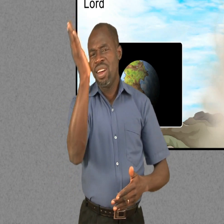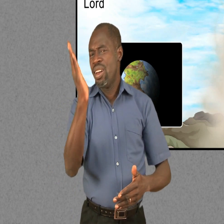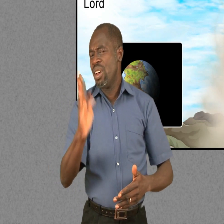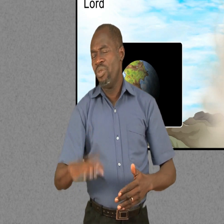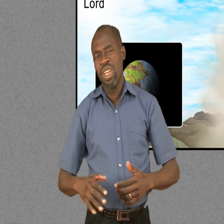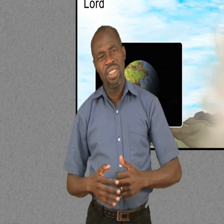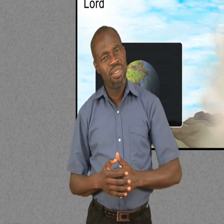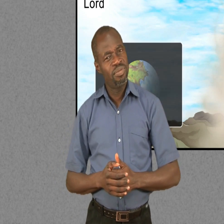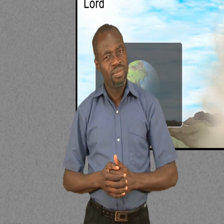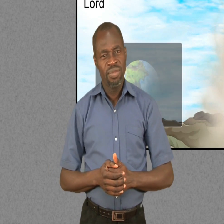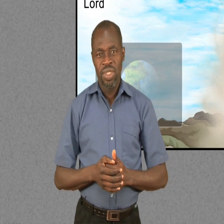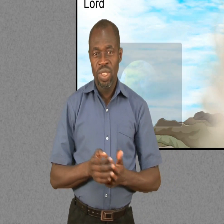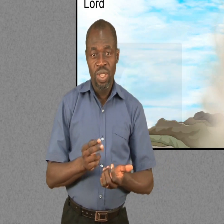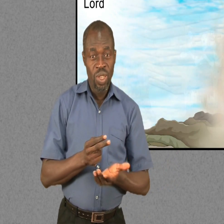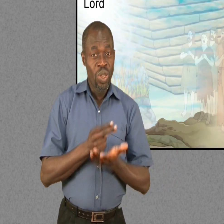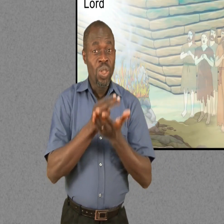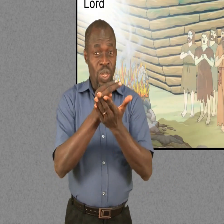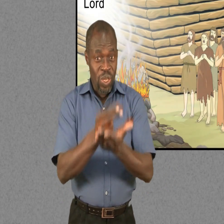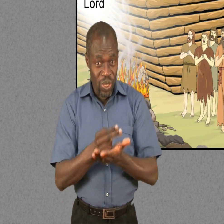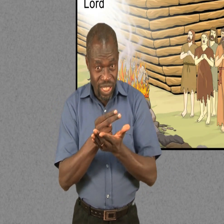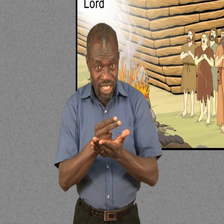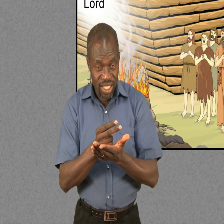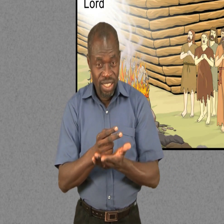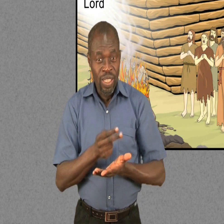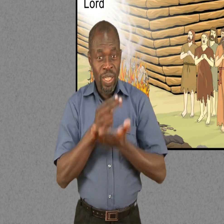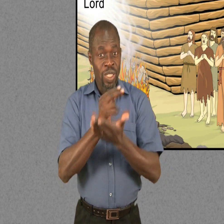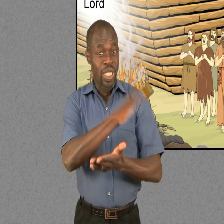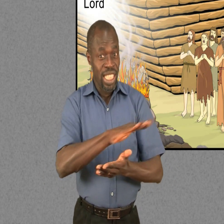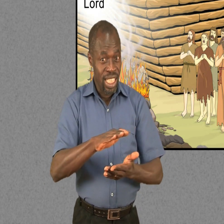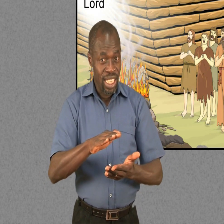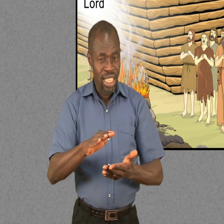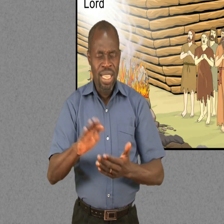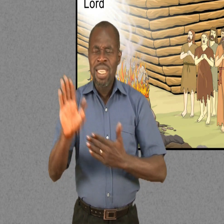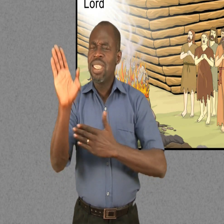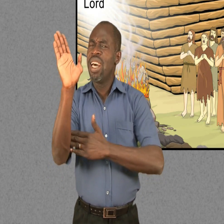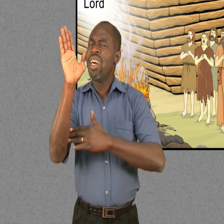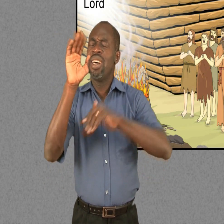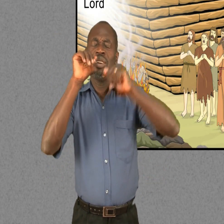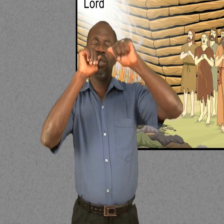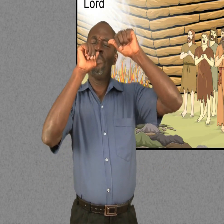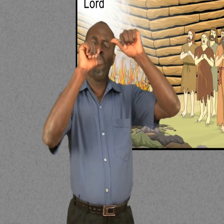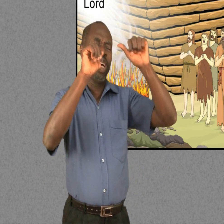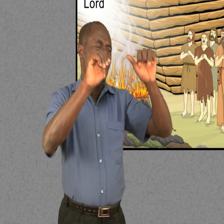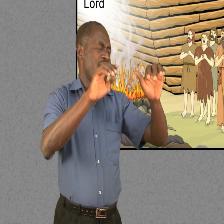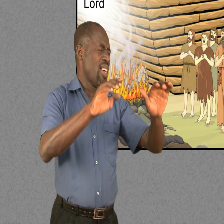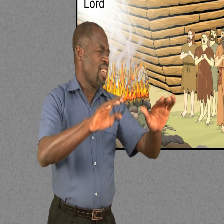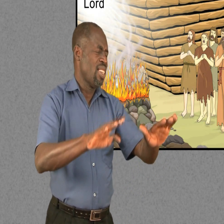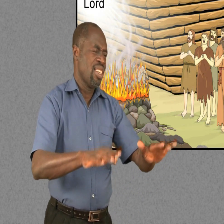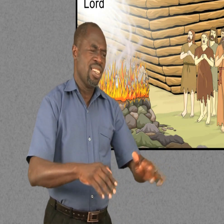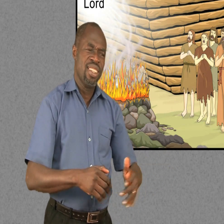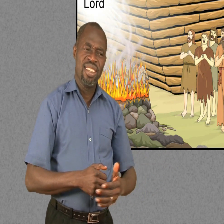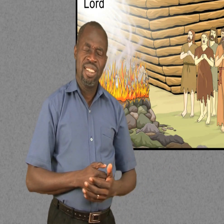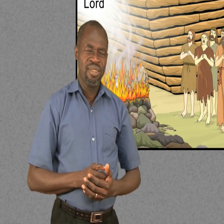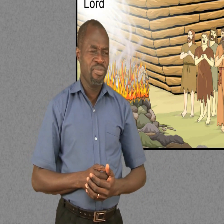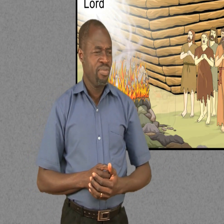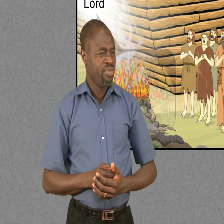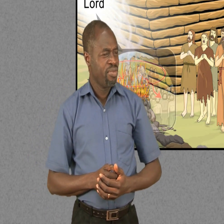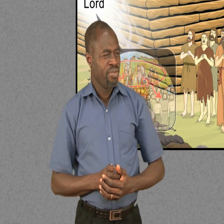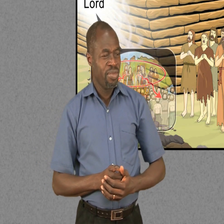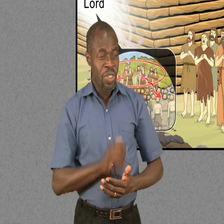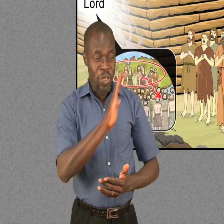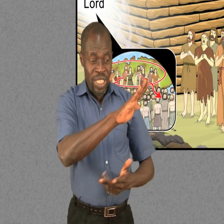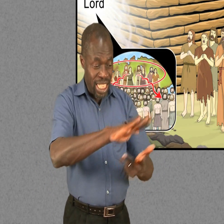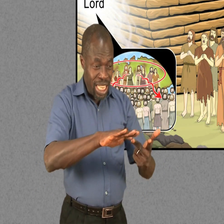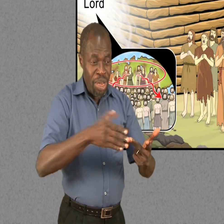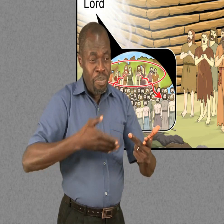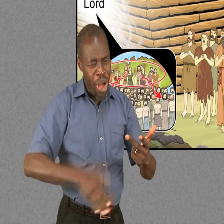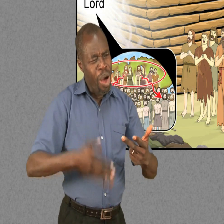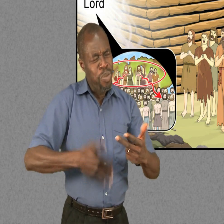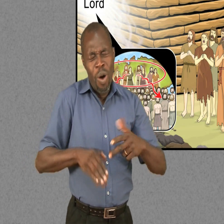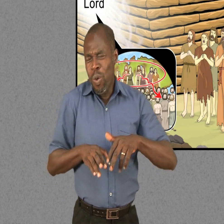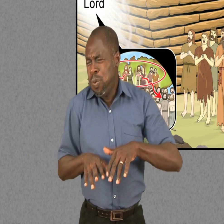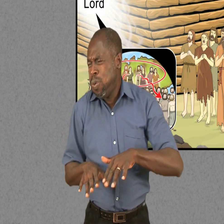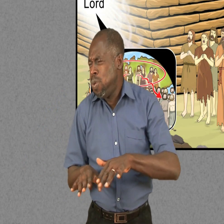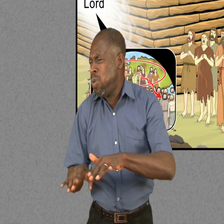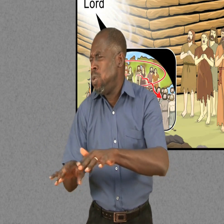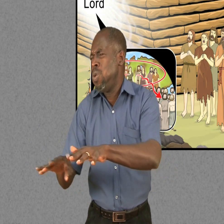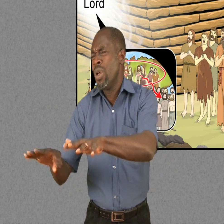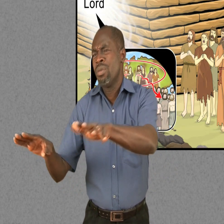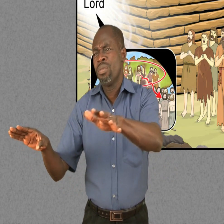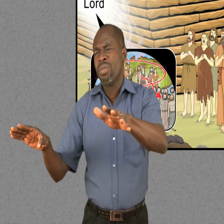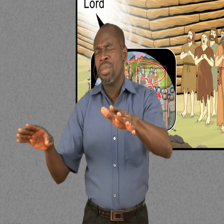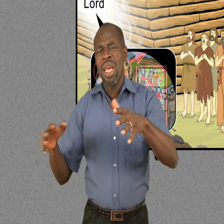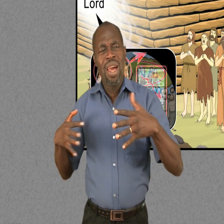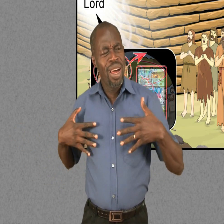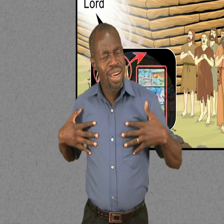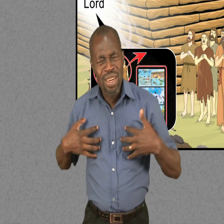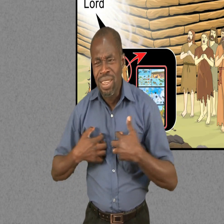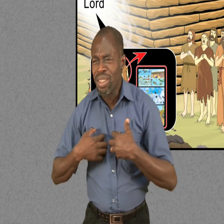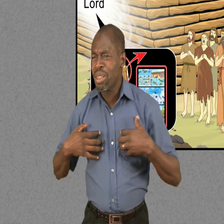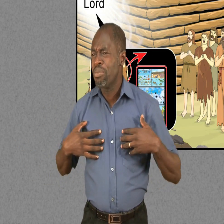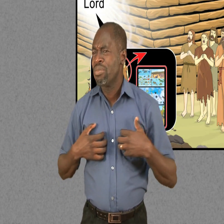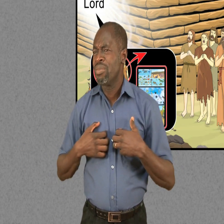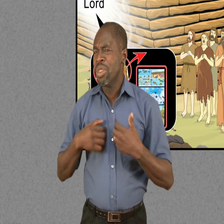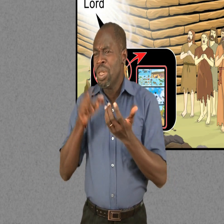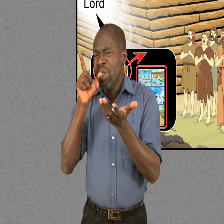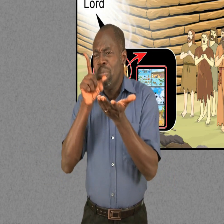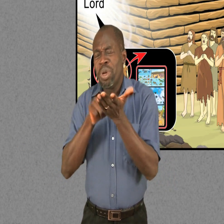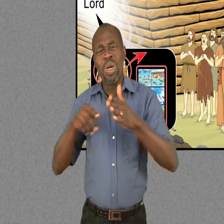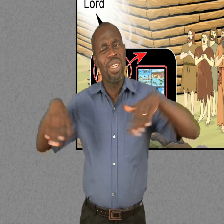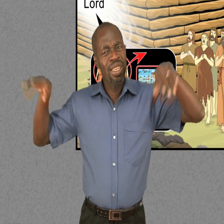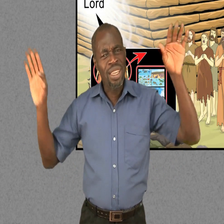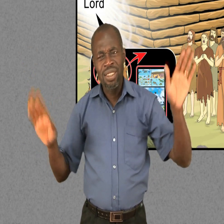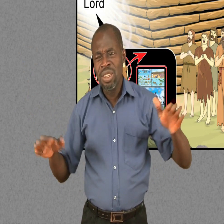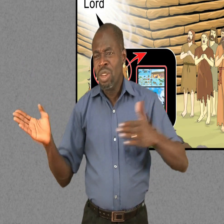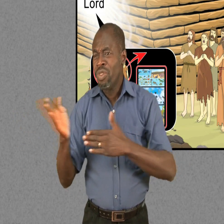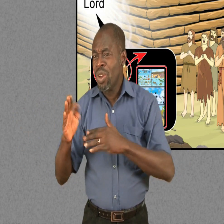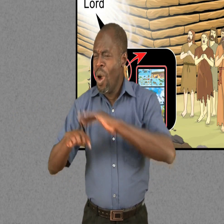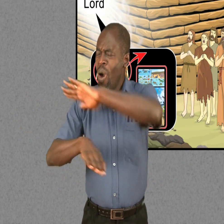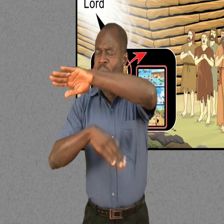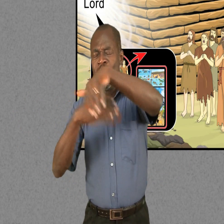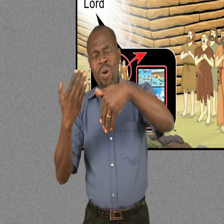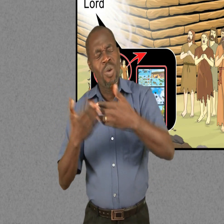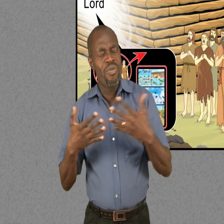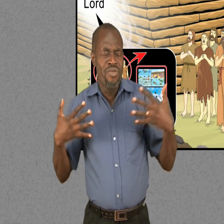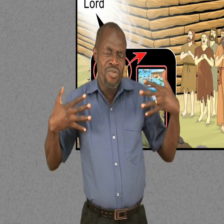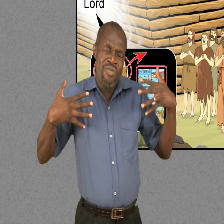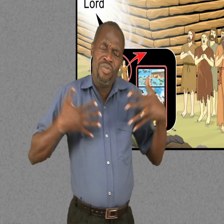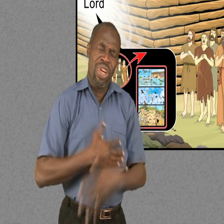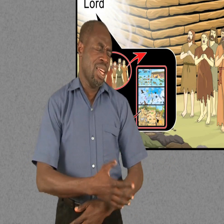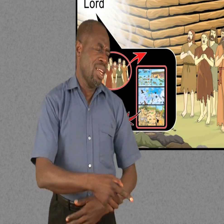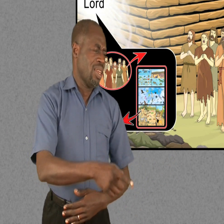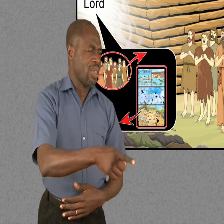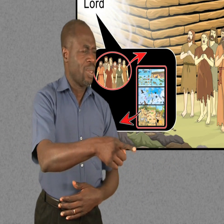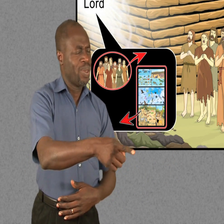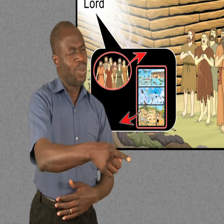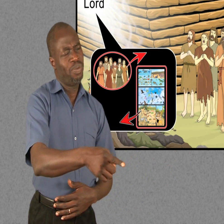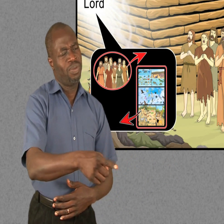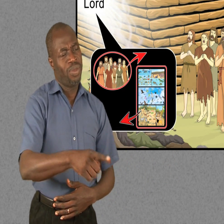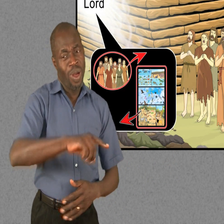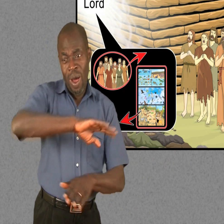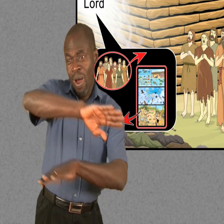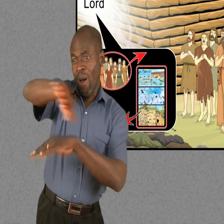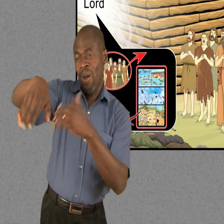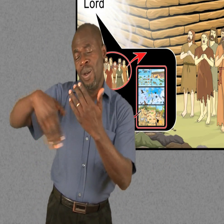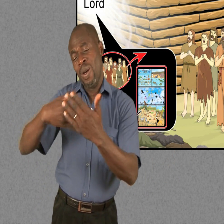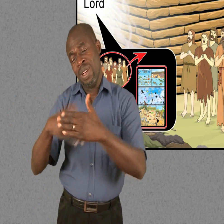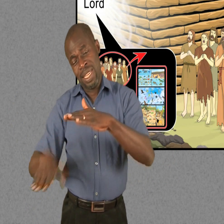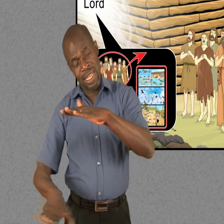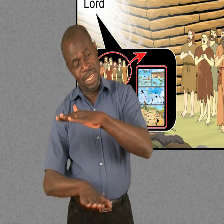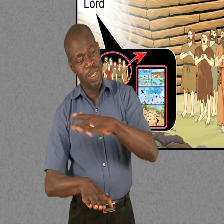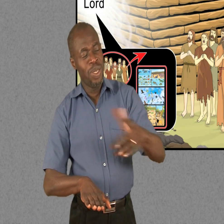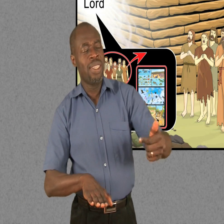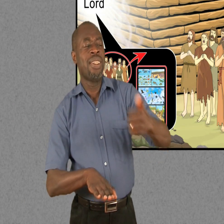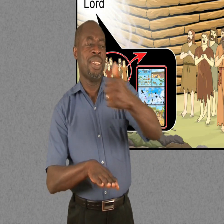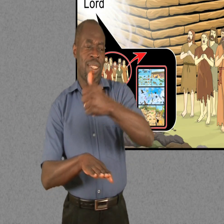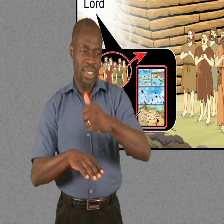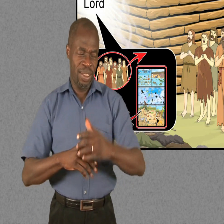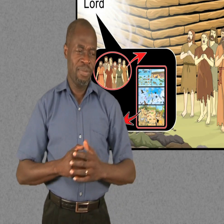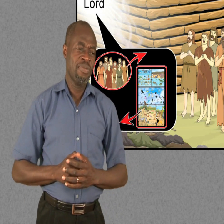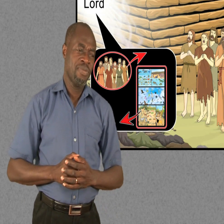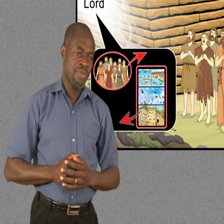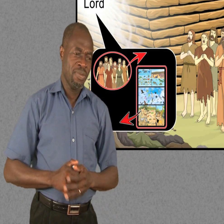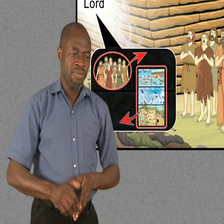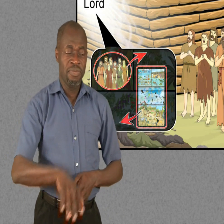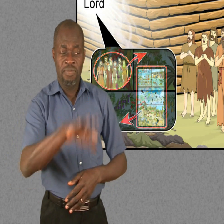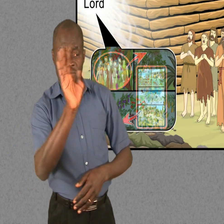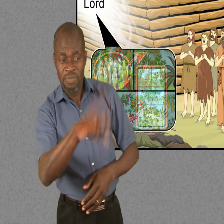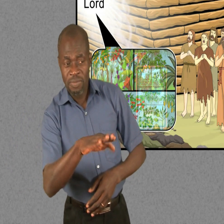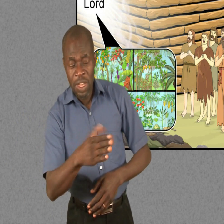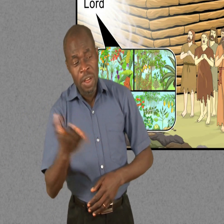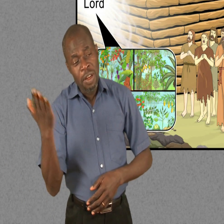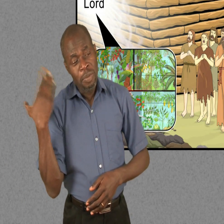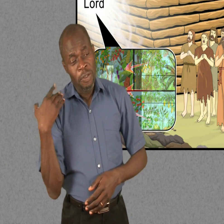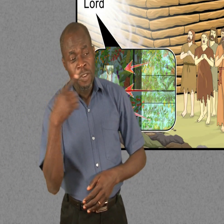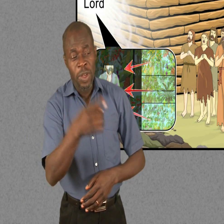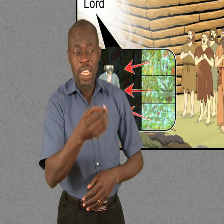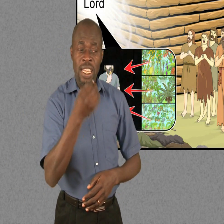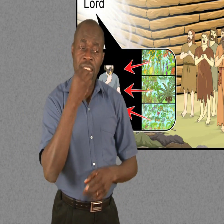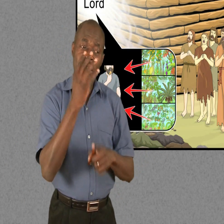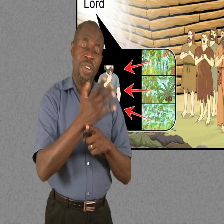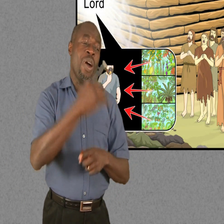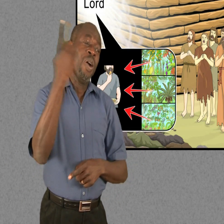And God blessed Noah and his sons and said to them, “Be fruitful and multiply and fill the earth. The fear and dread of you will fall on every living creature on the earth, every bird of the air, every creature that crawls on the ground, and all the fish of the sea.